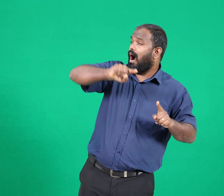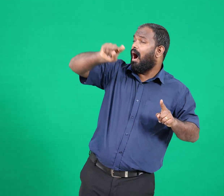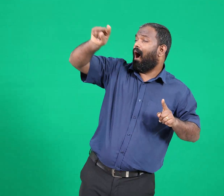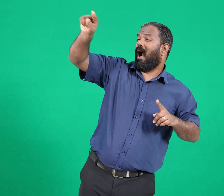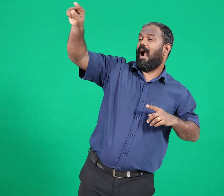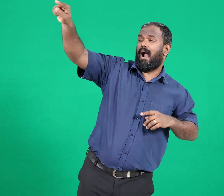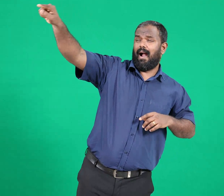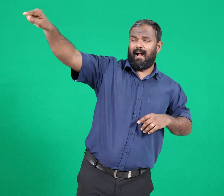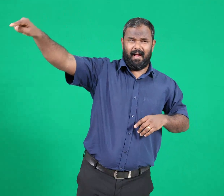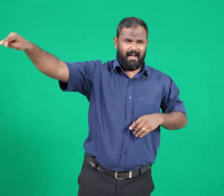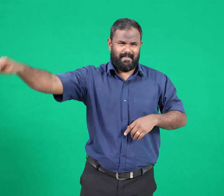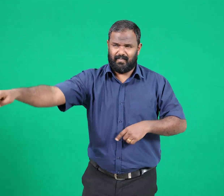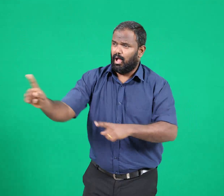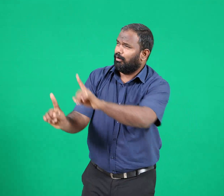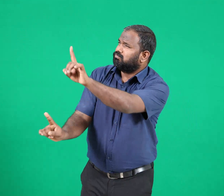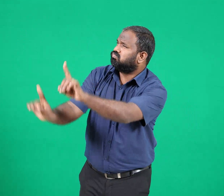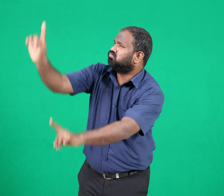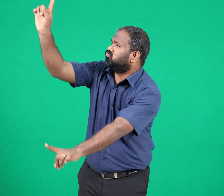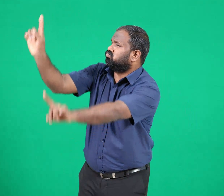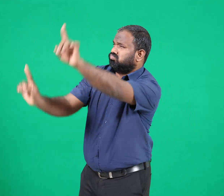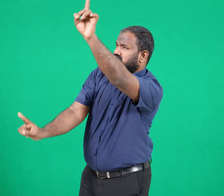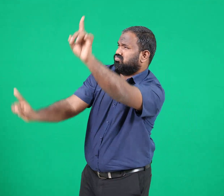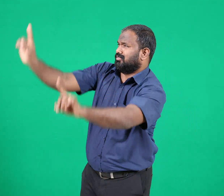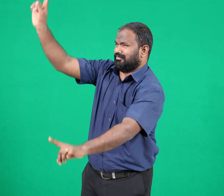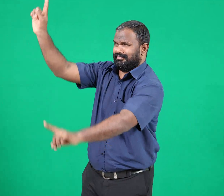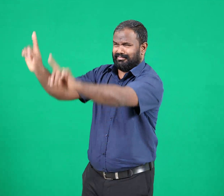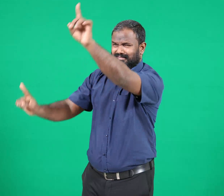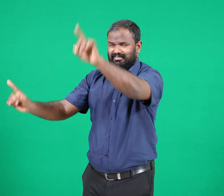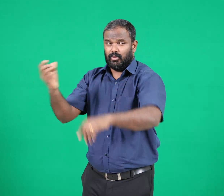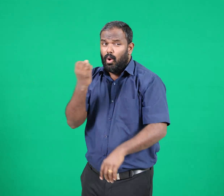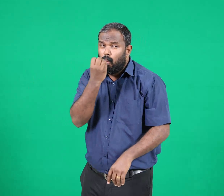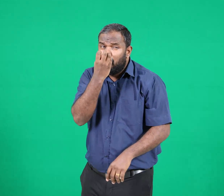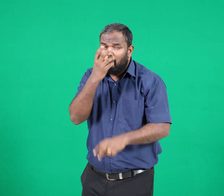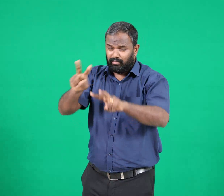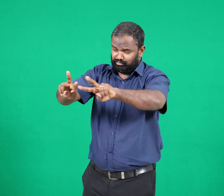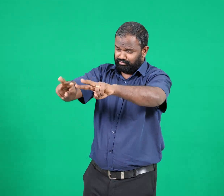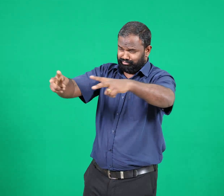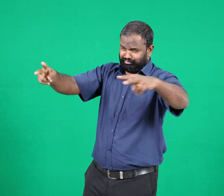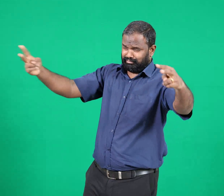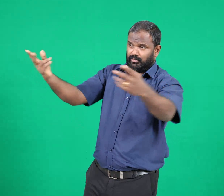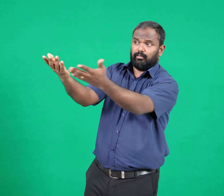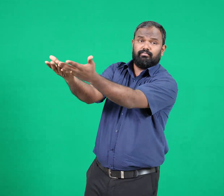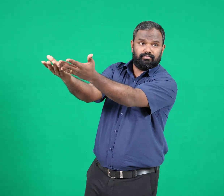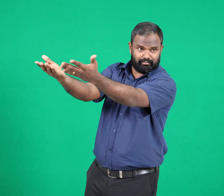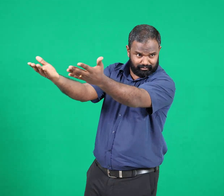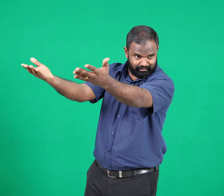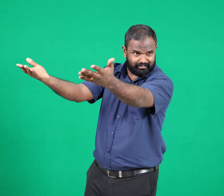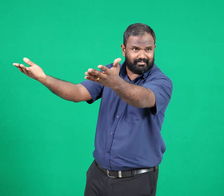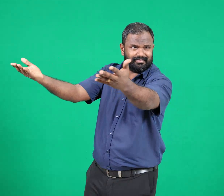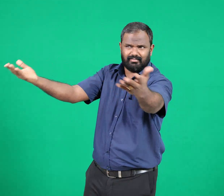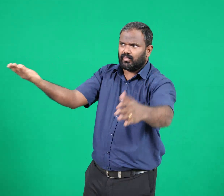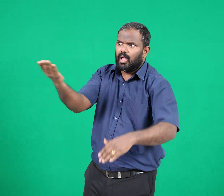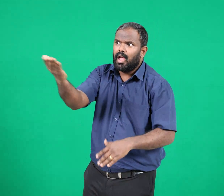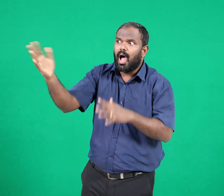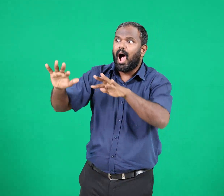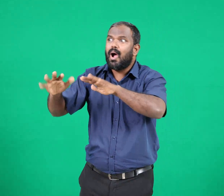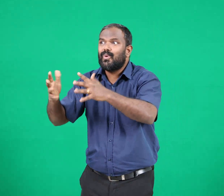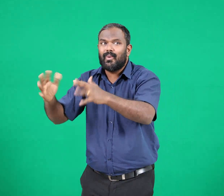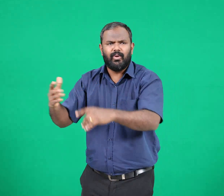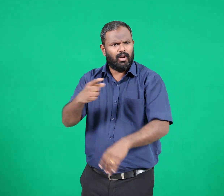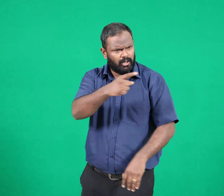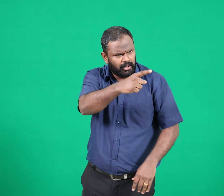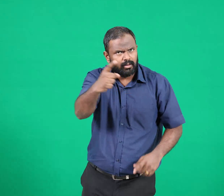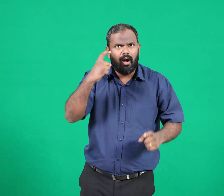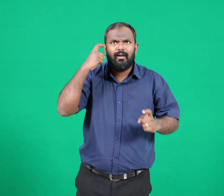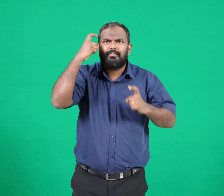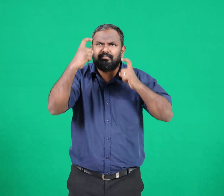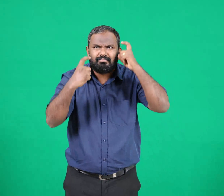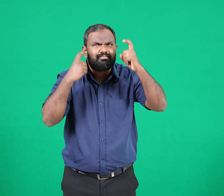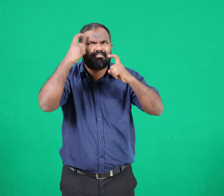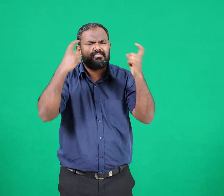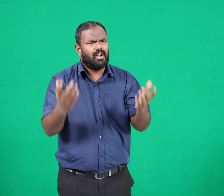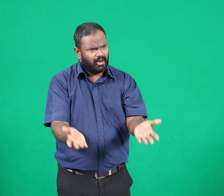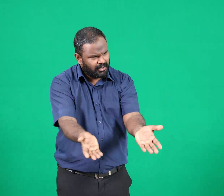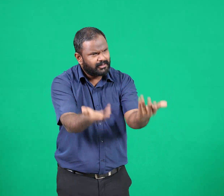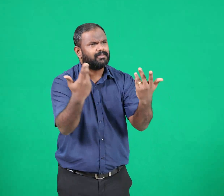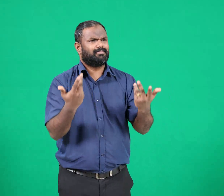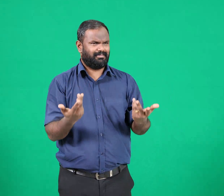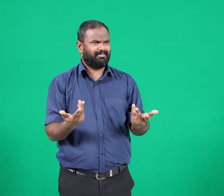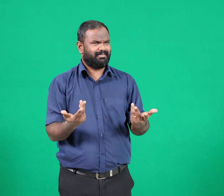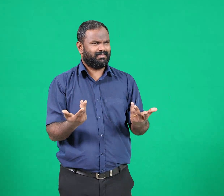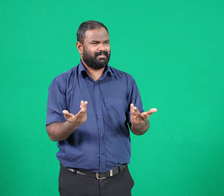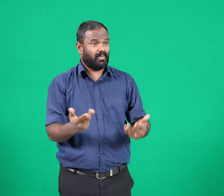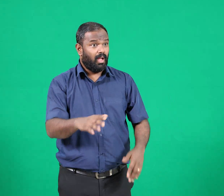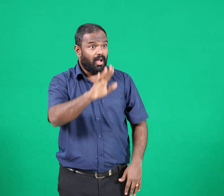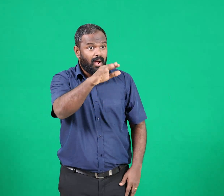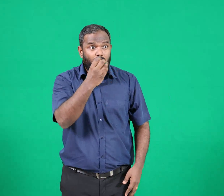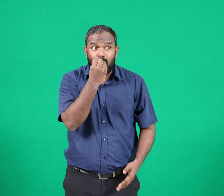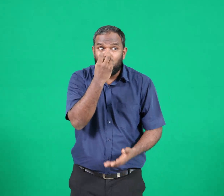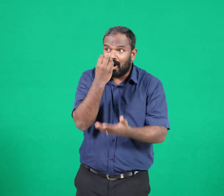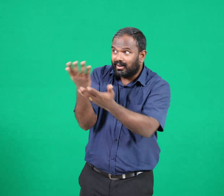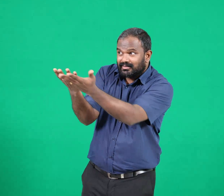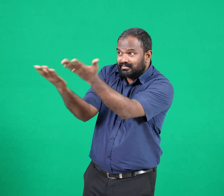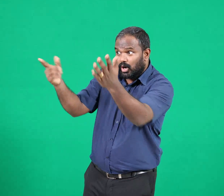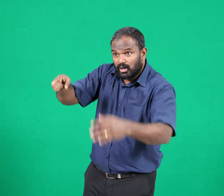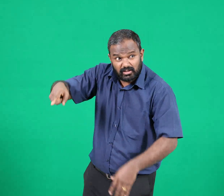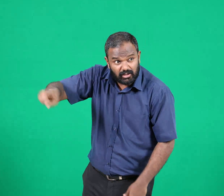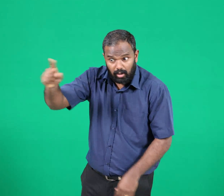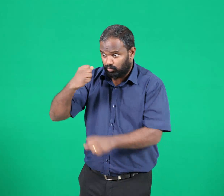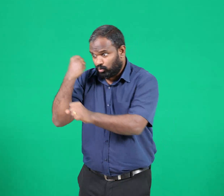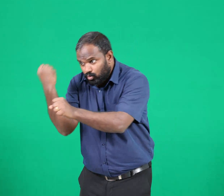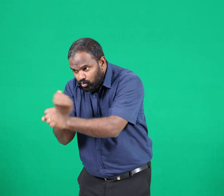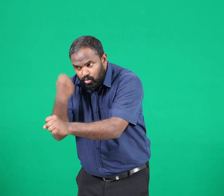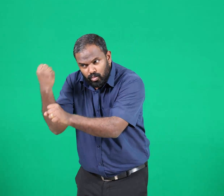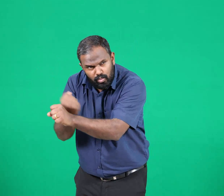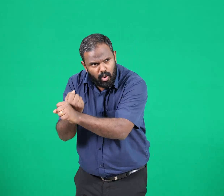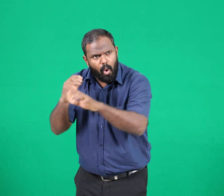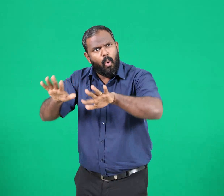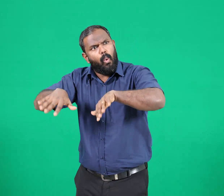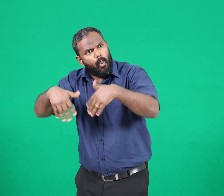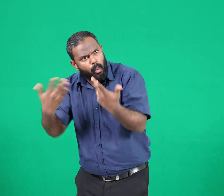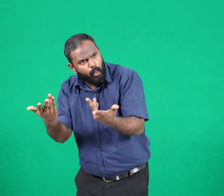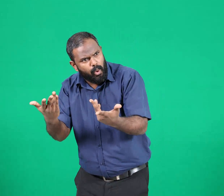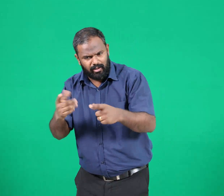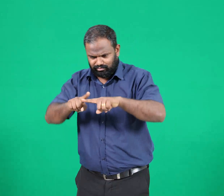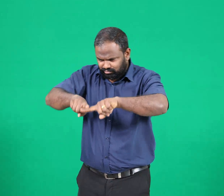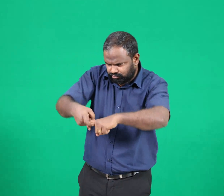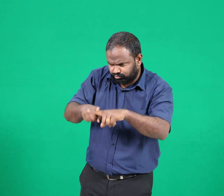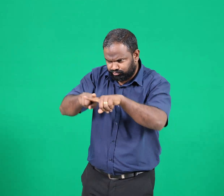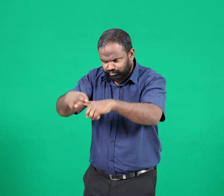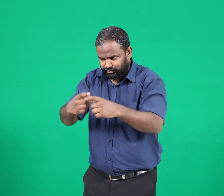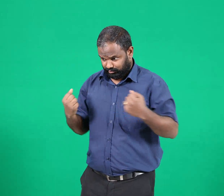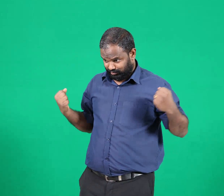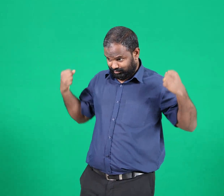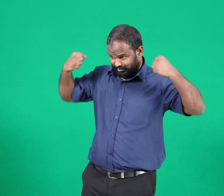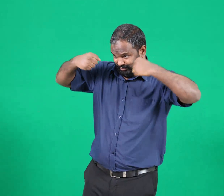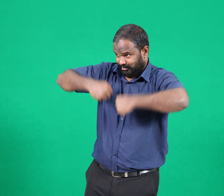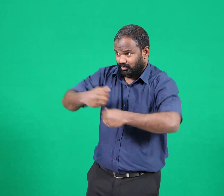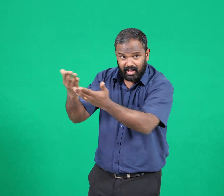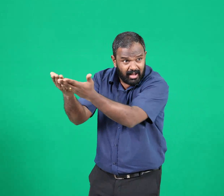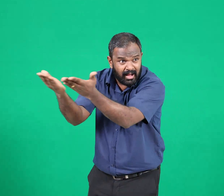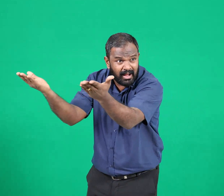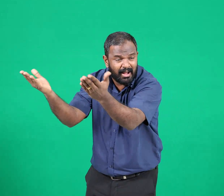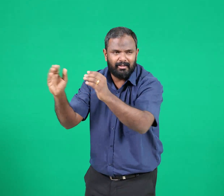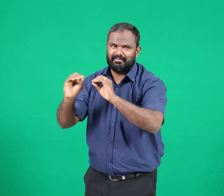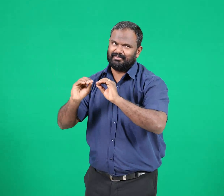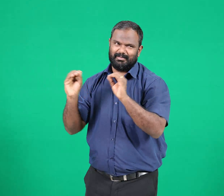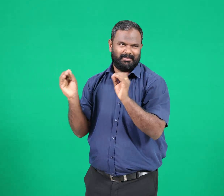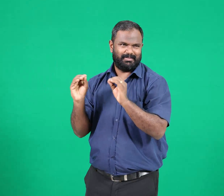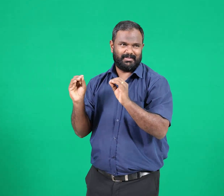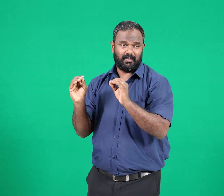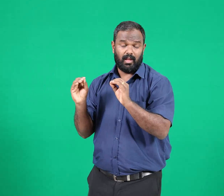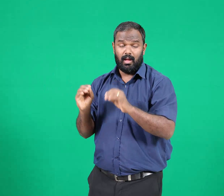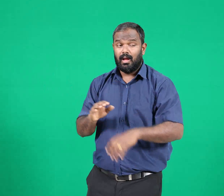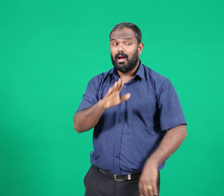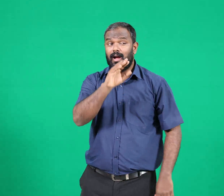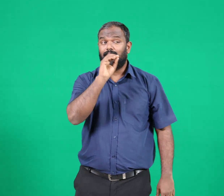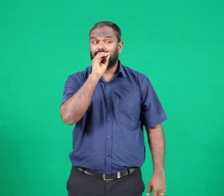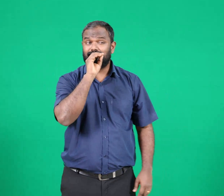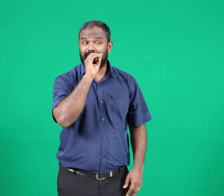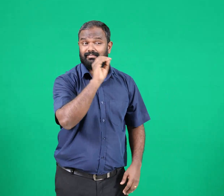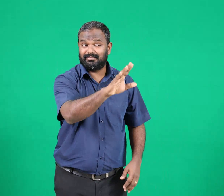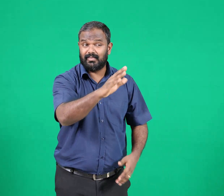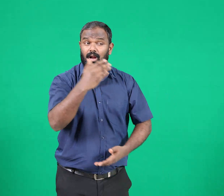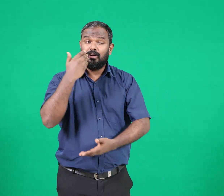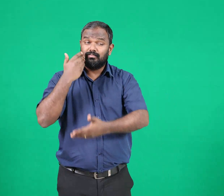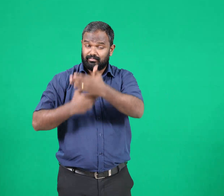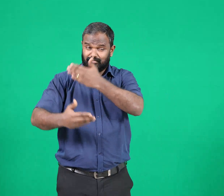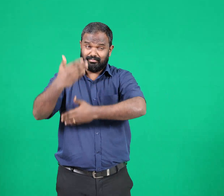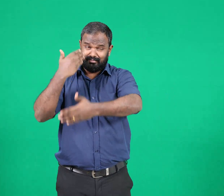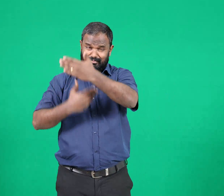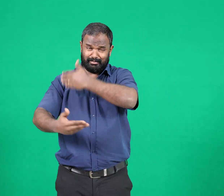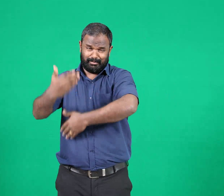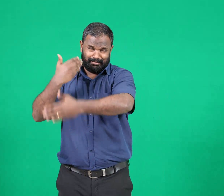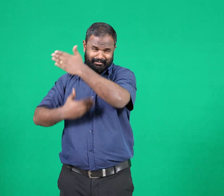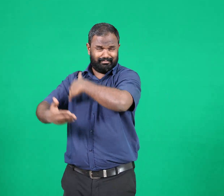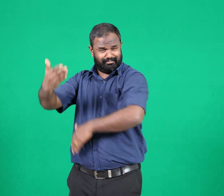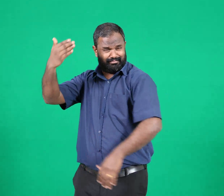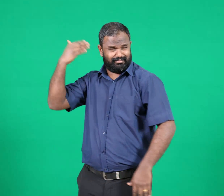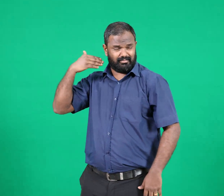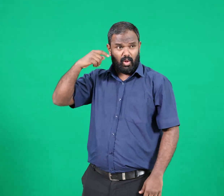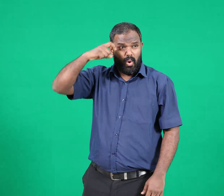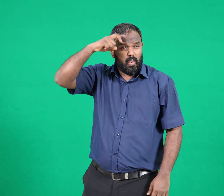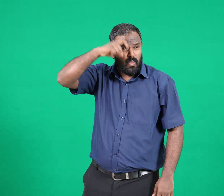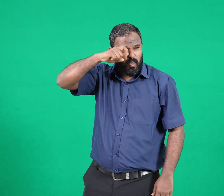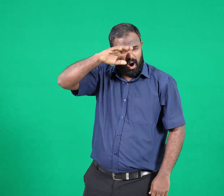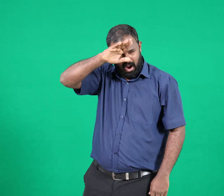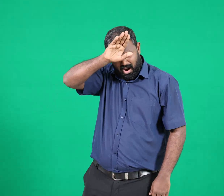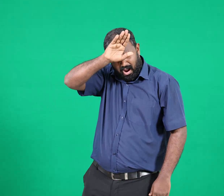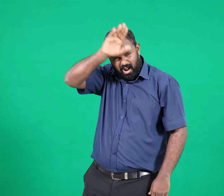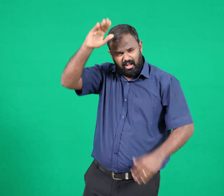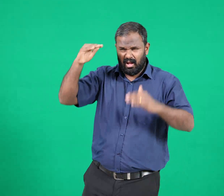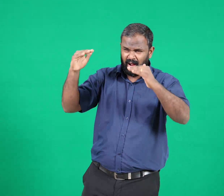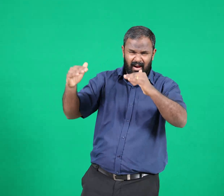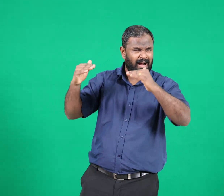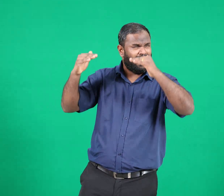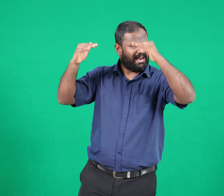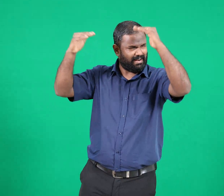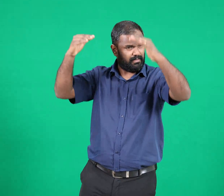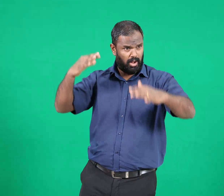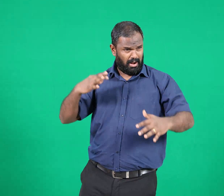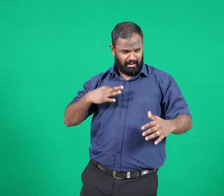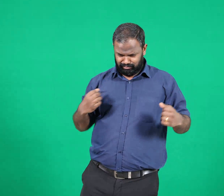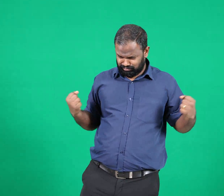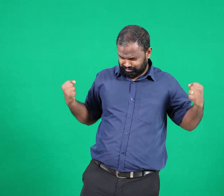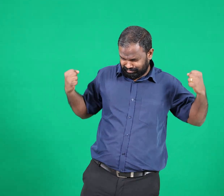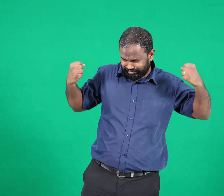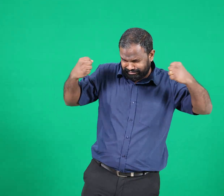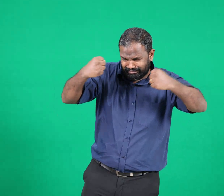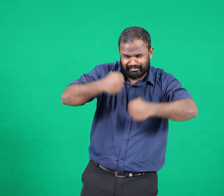Yet I tell you, not even Solomon in all his glory was adorned like one of these.